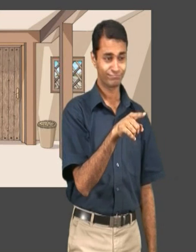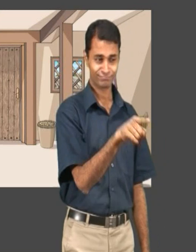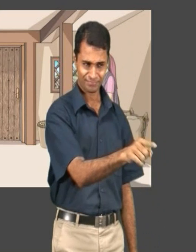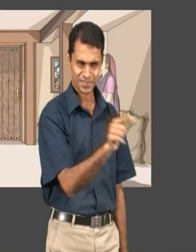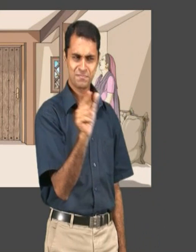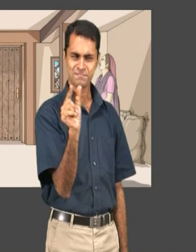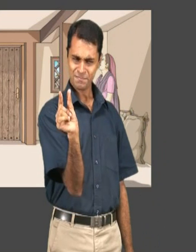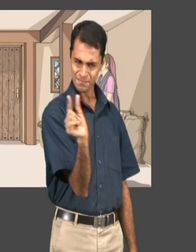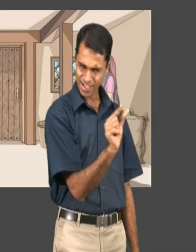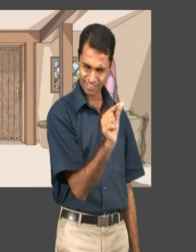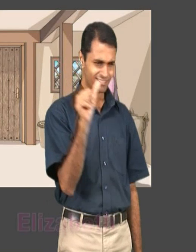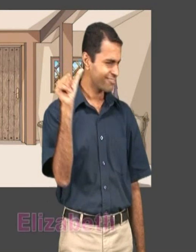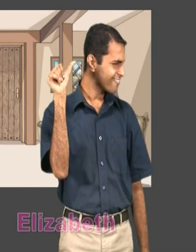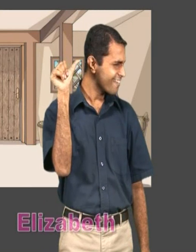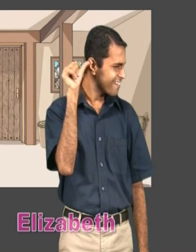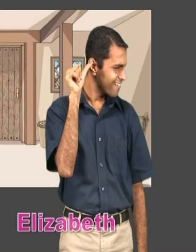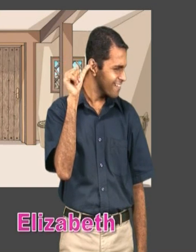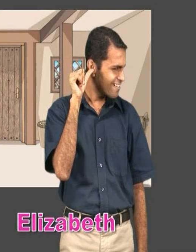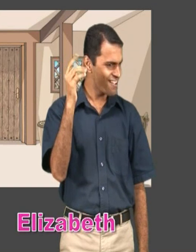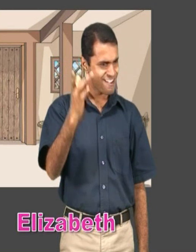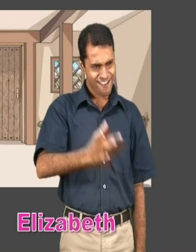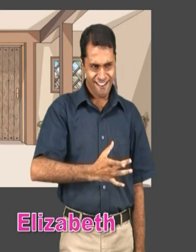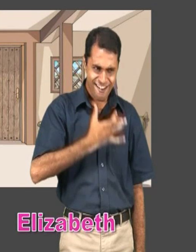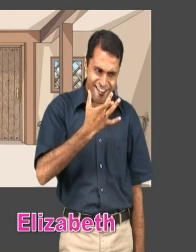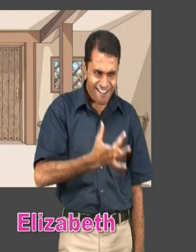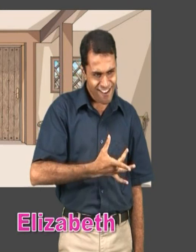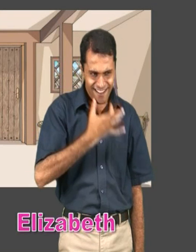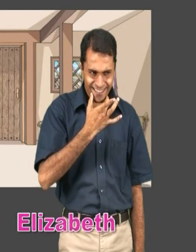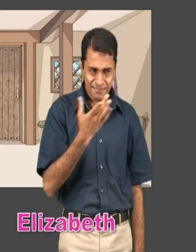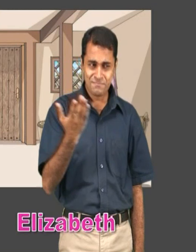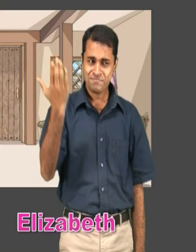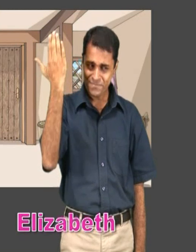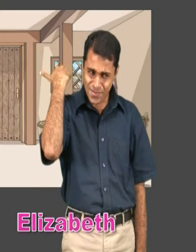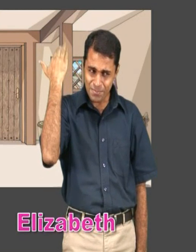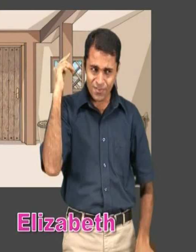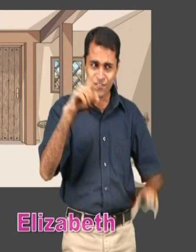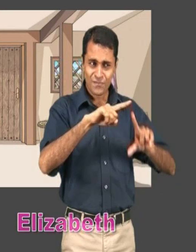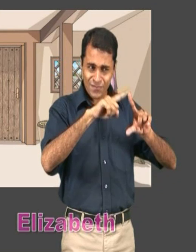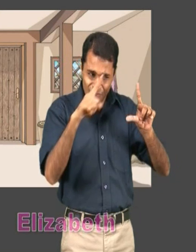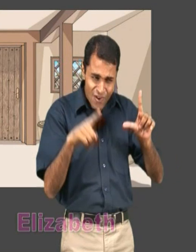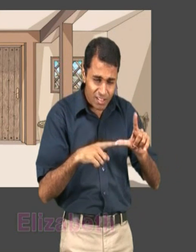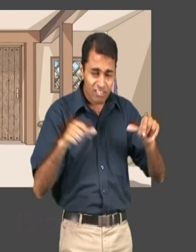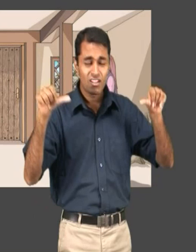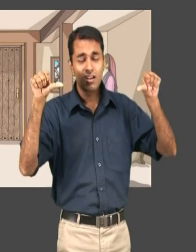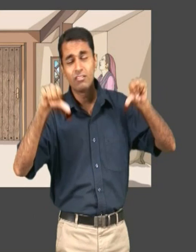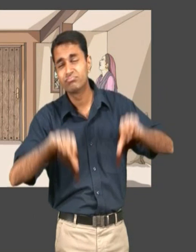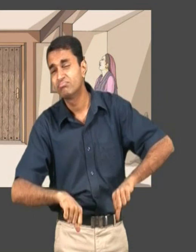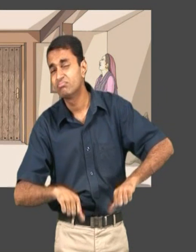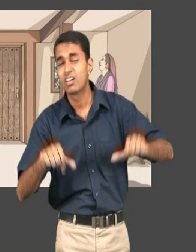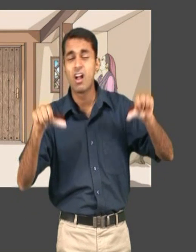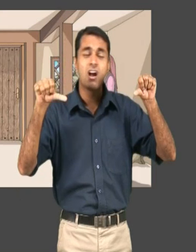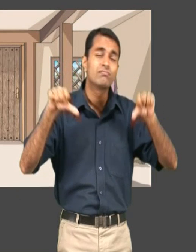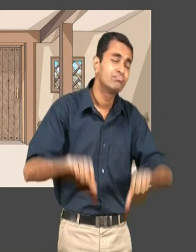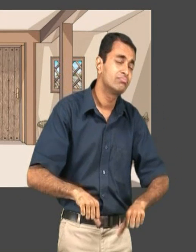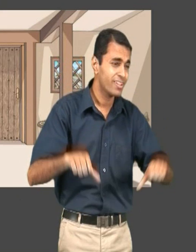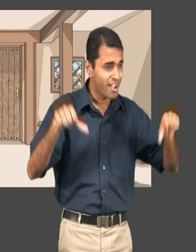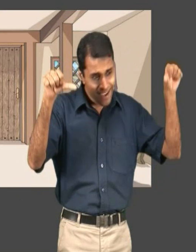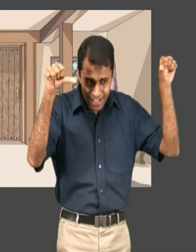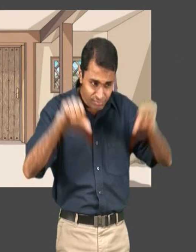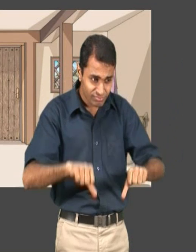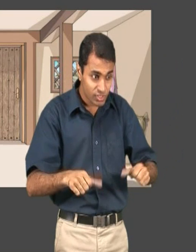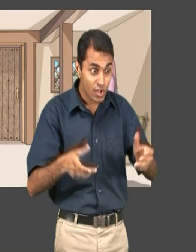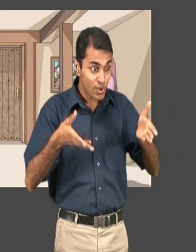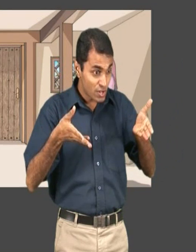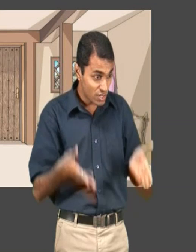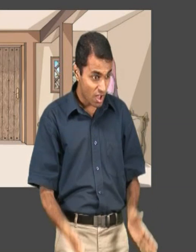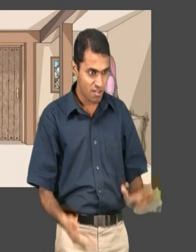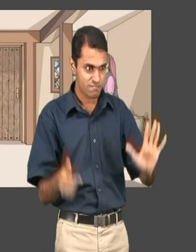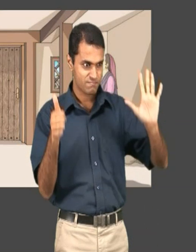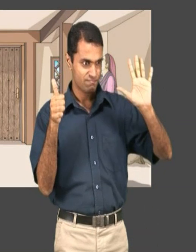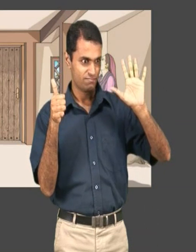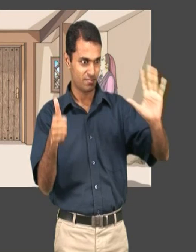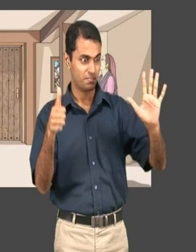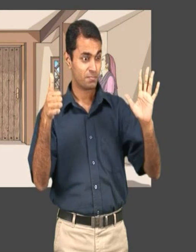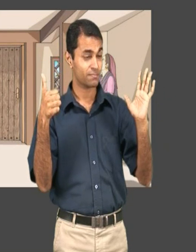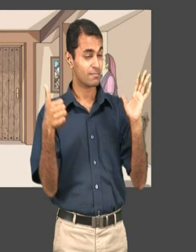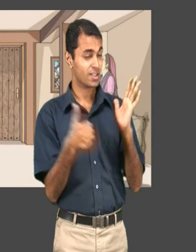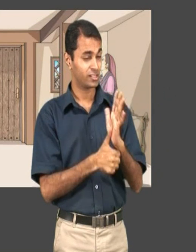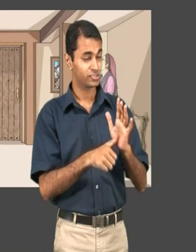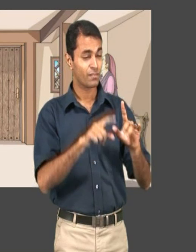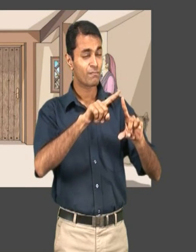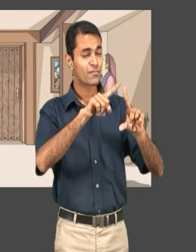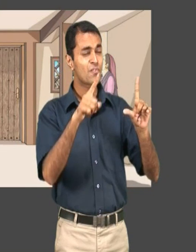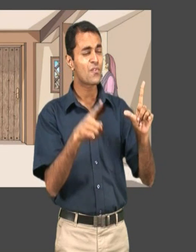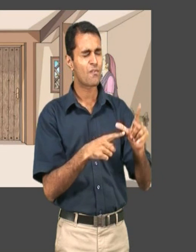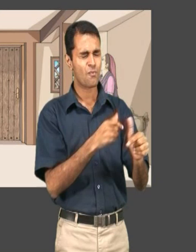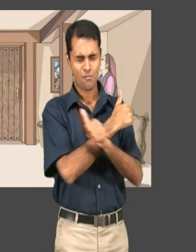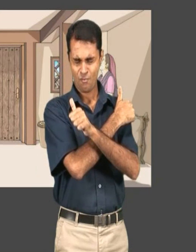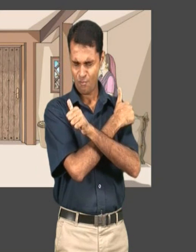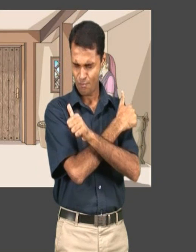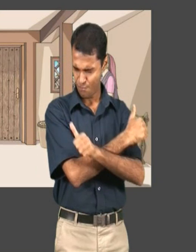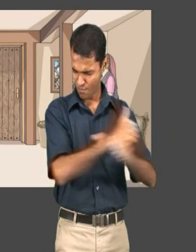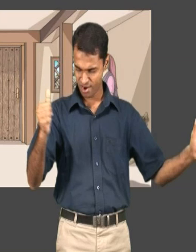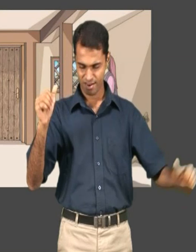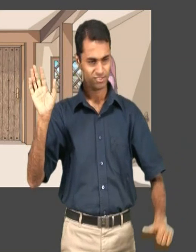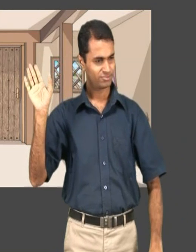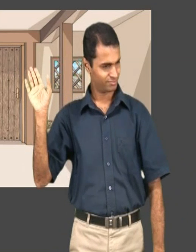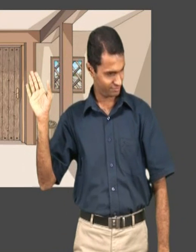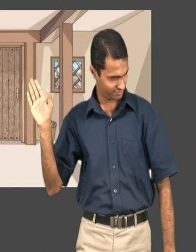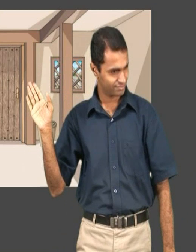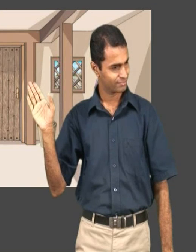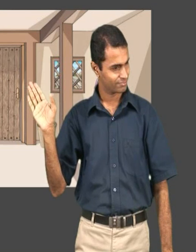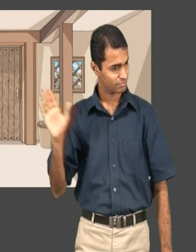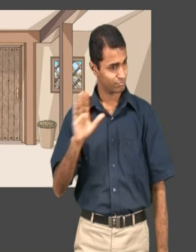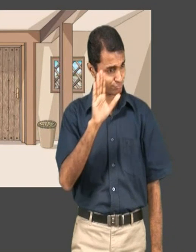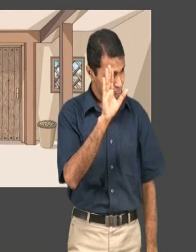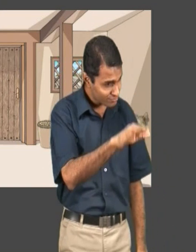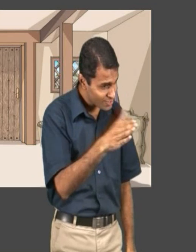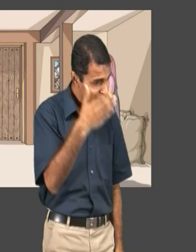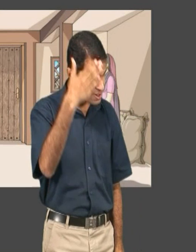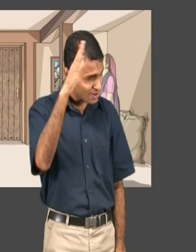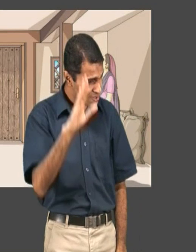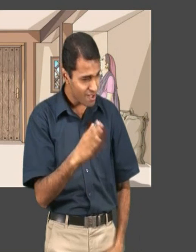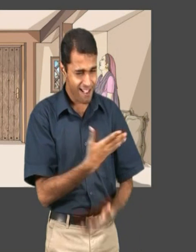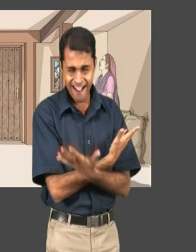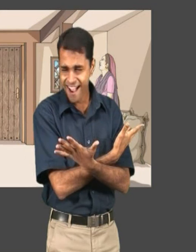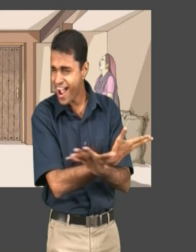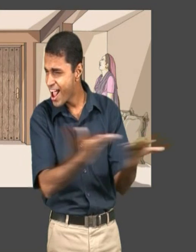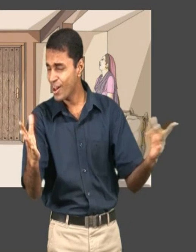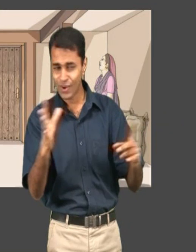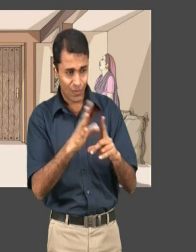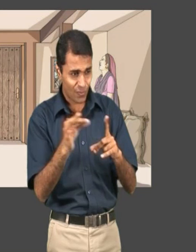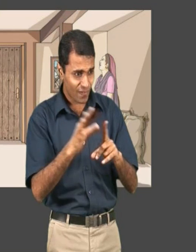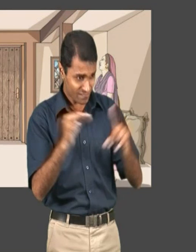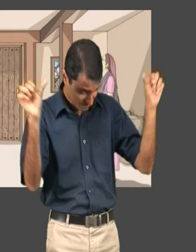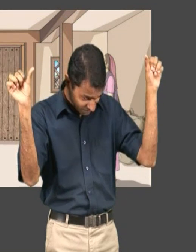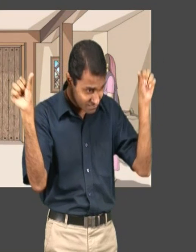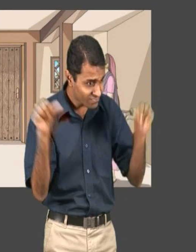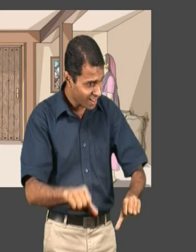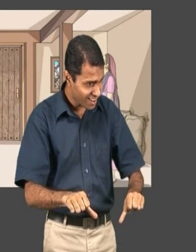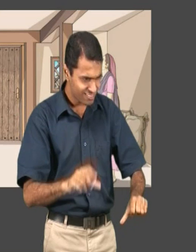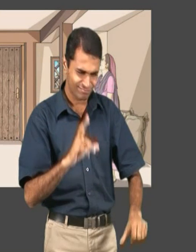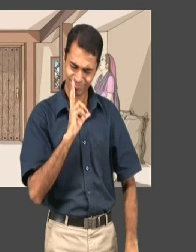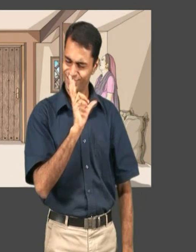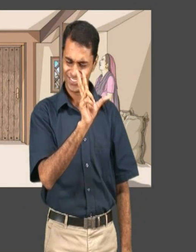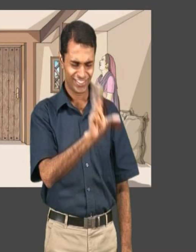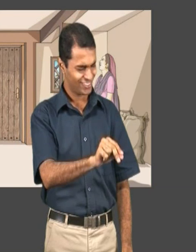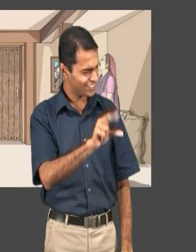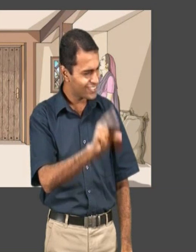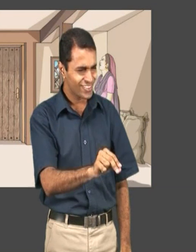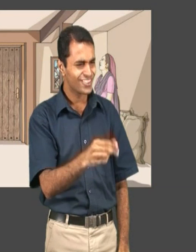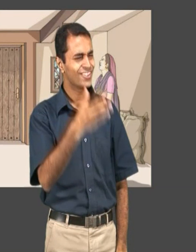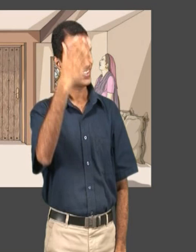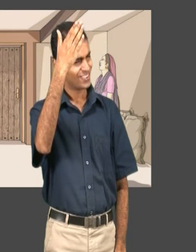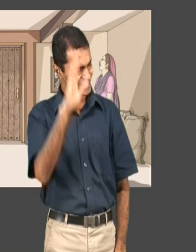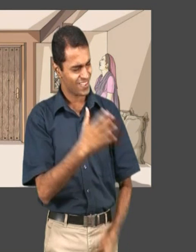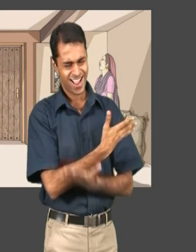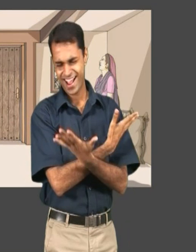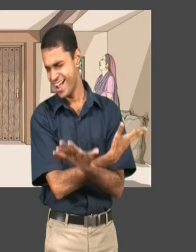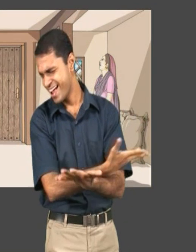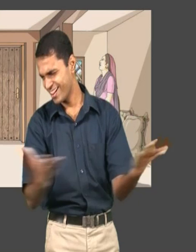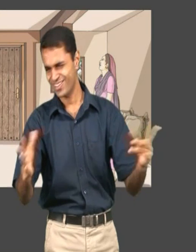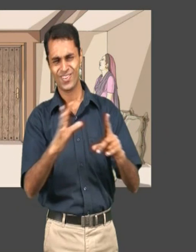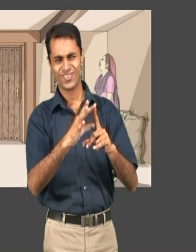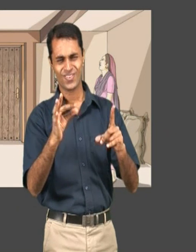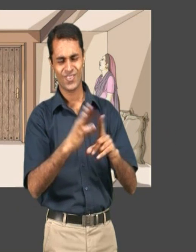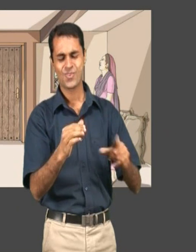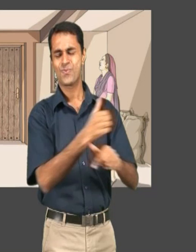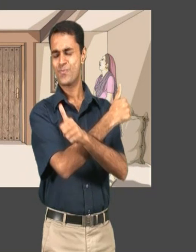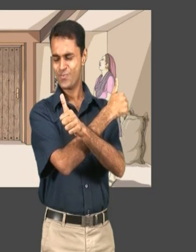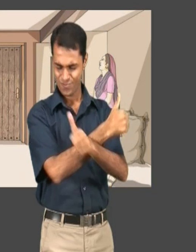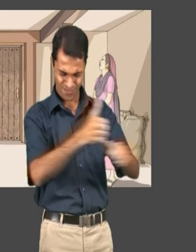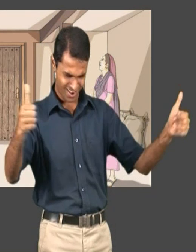Look, even Elizabeth your relative has conceived a son in her old age, and she who was called barren is in her sixth month.